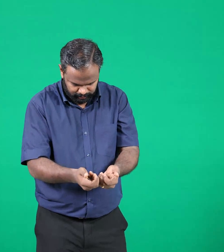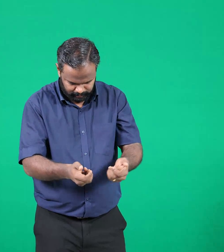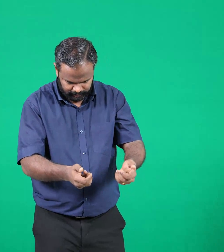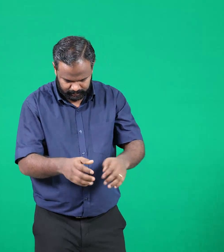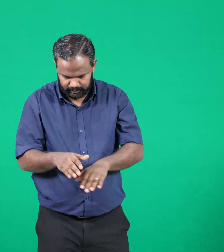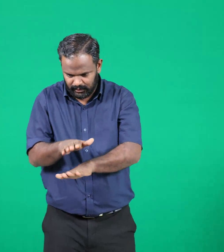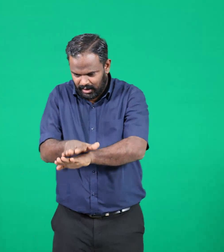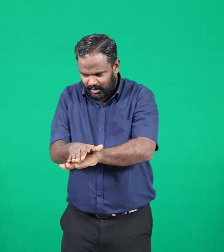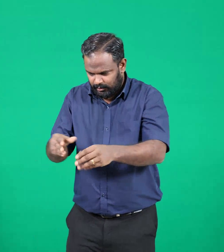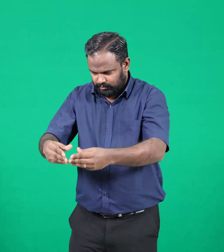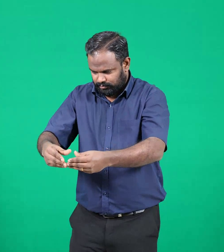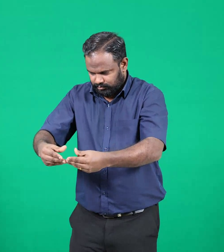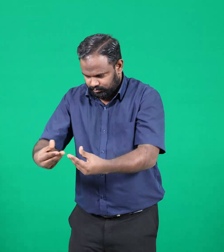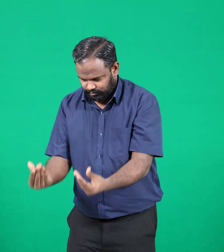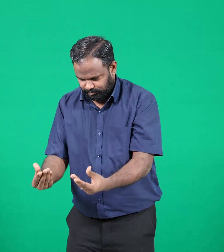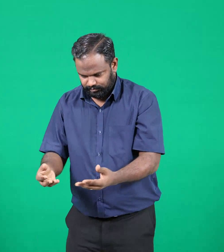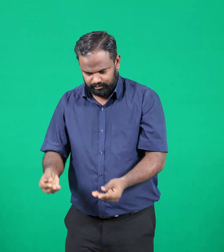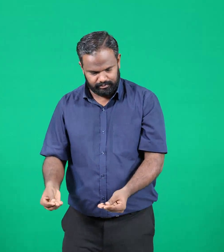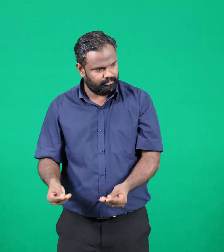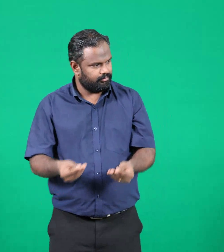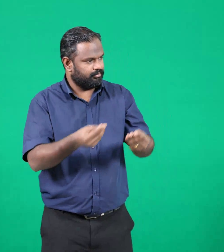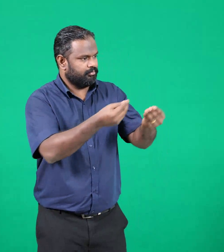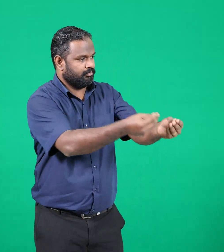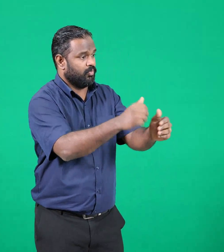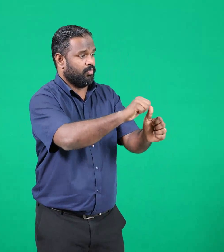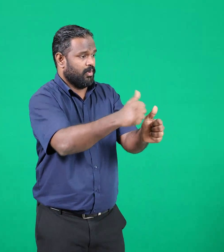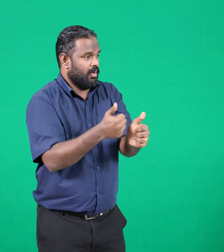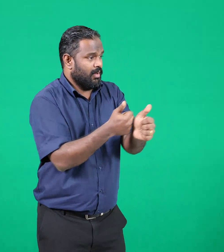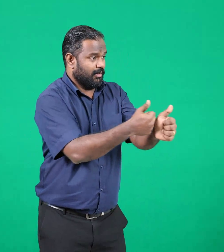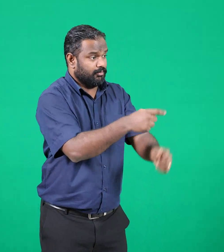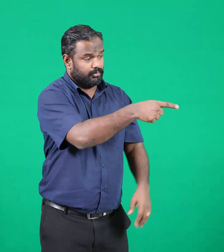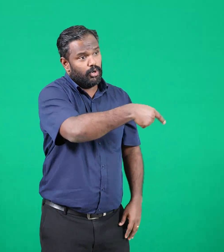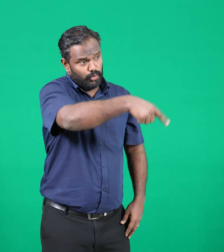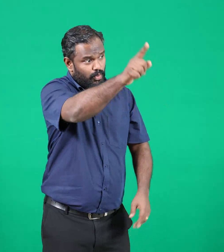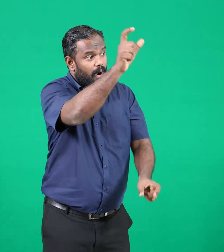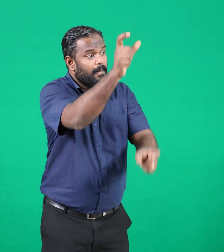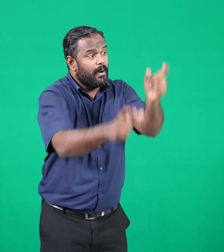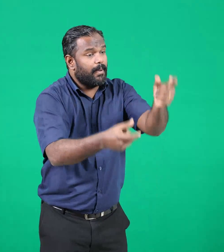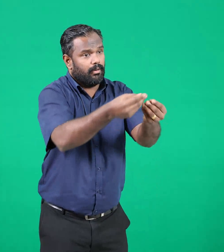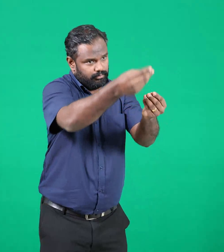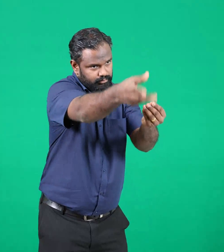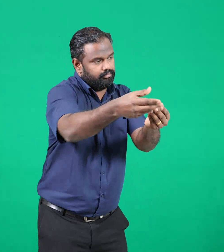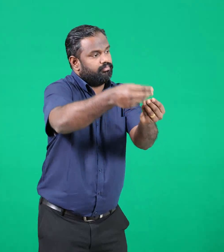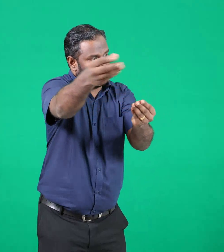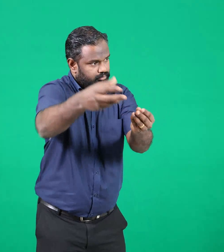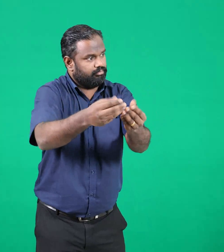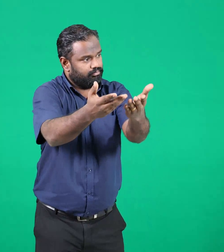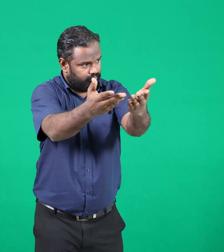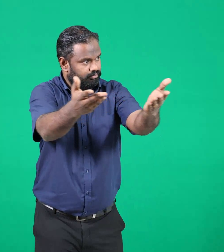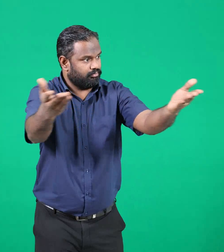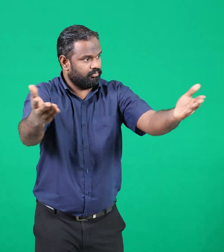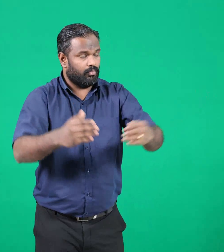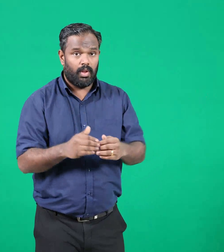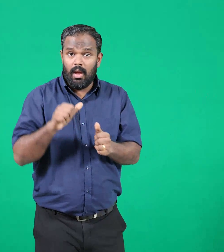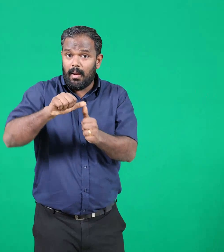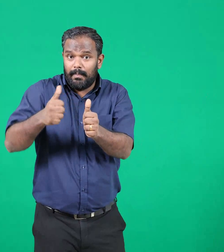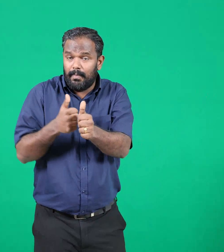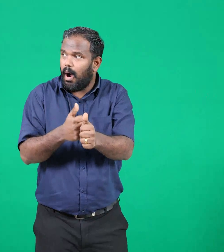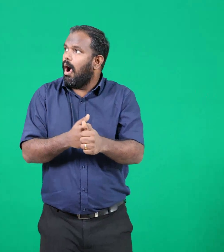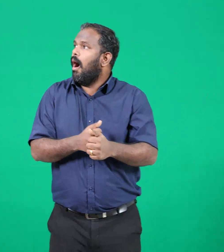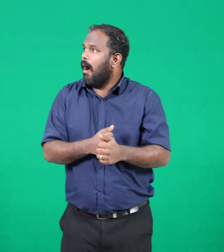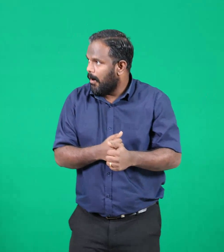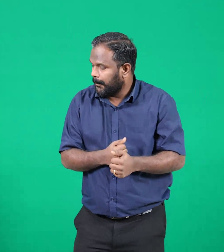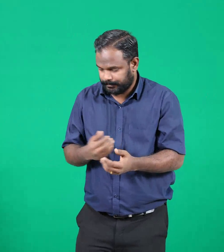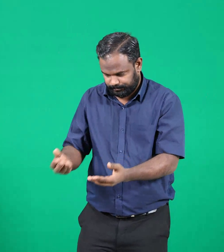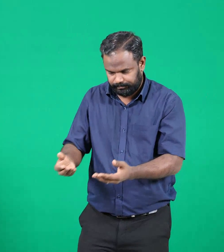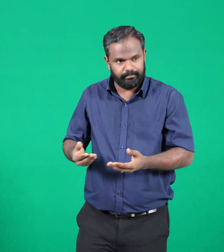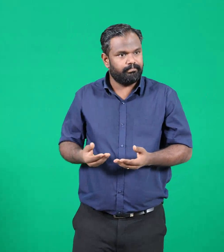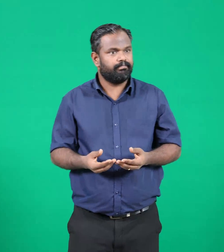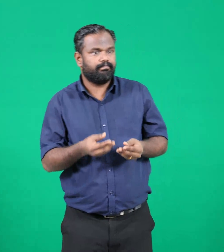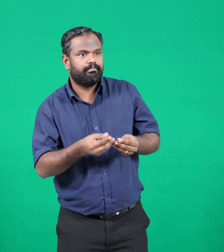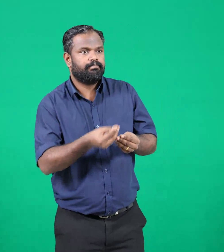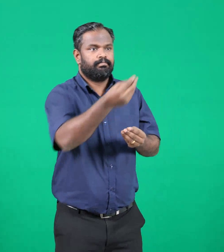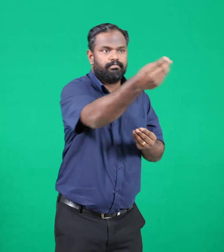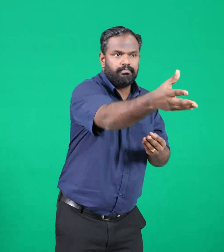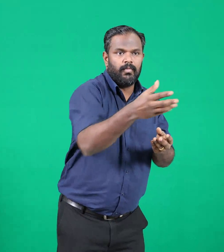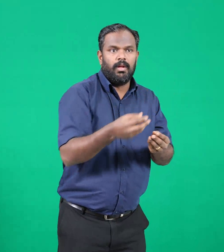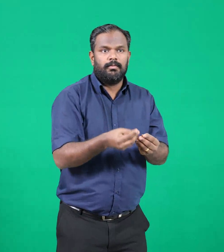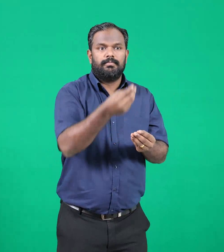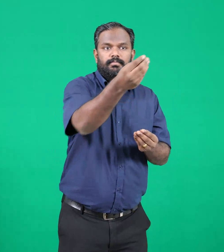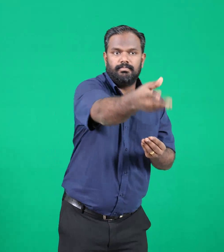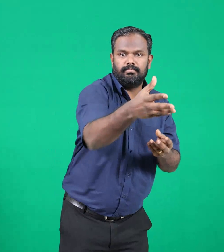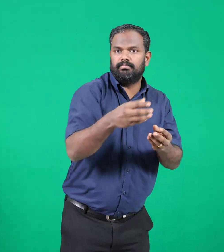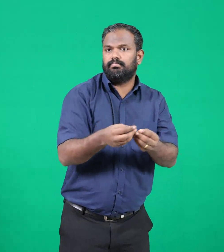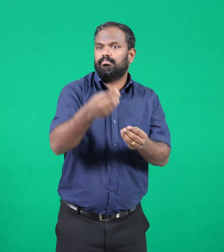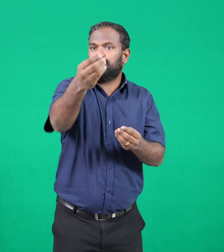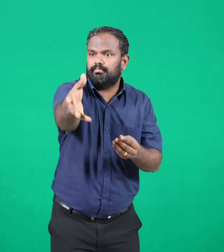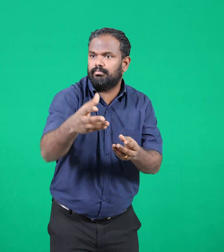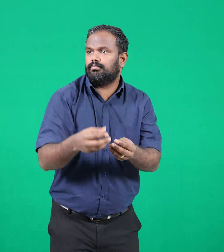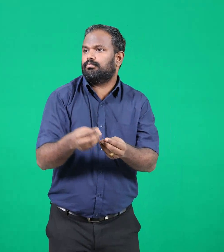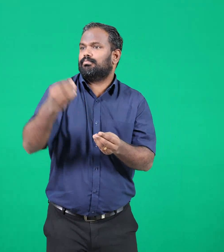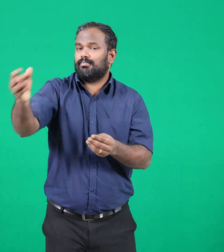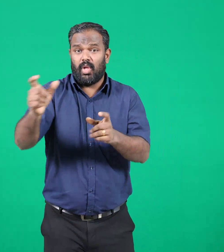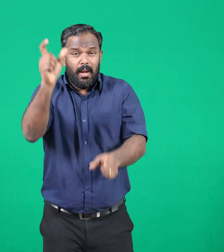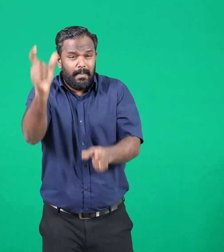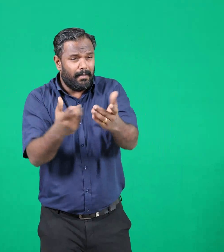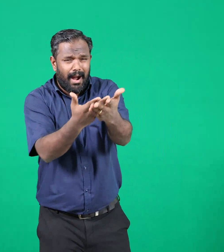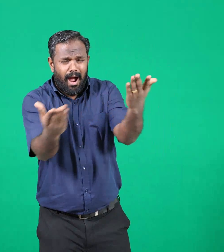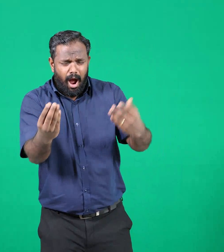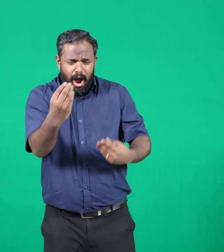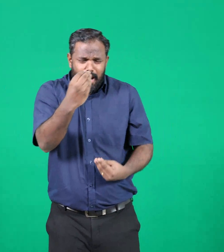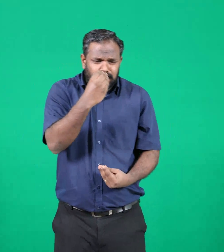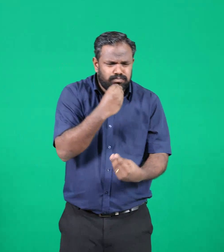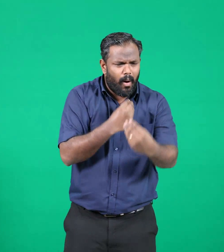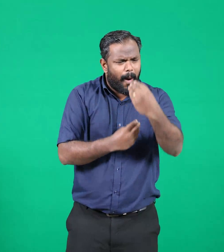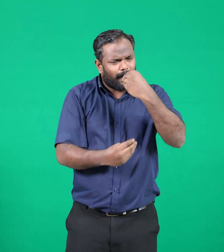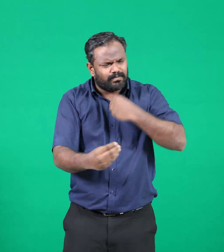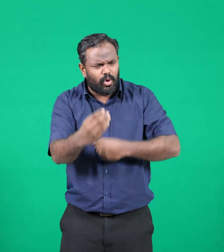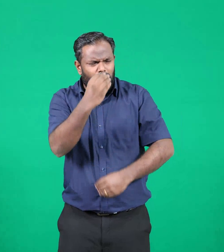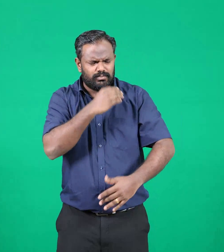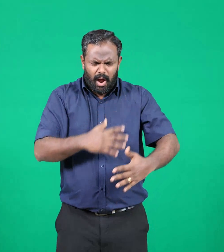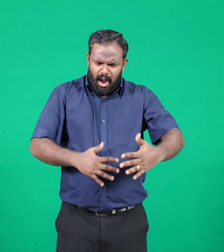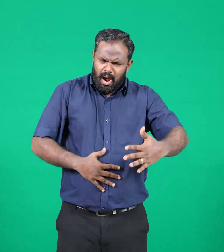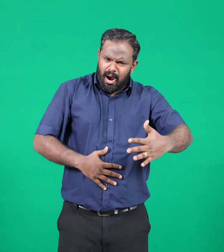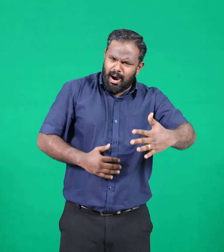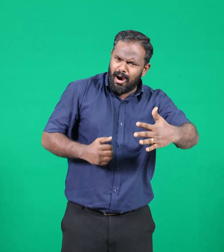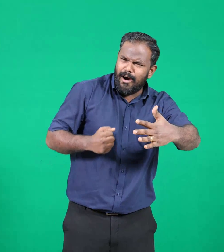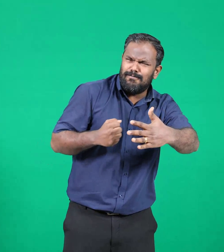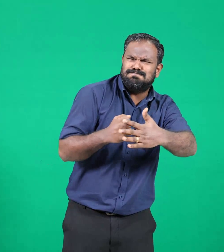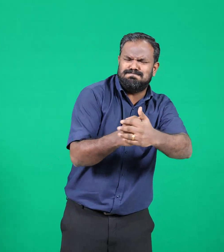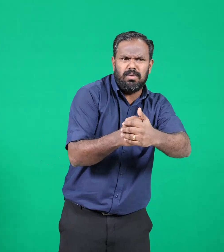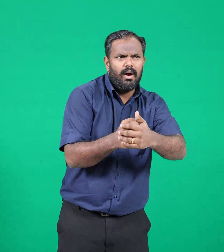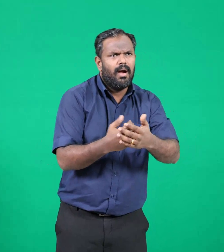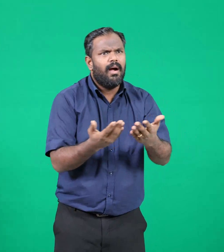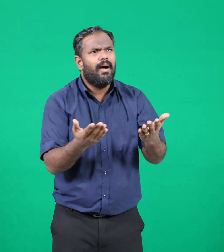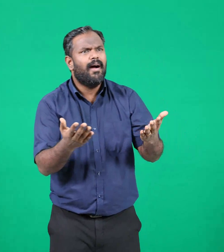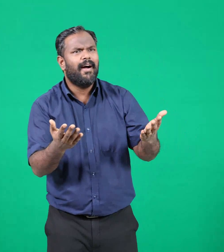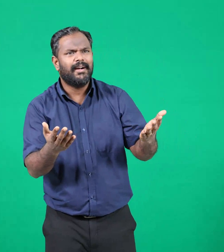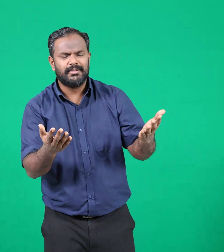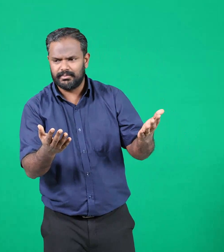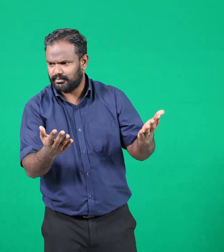Then He gave them to the disciples to set before the people.